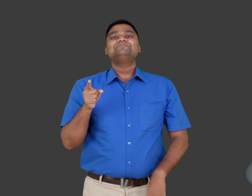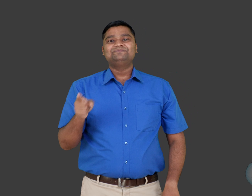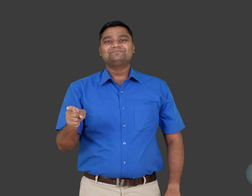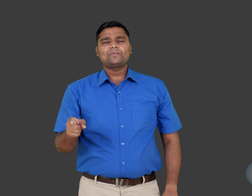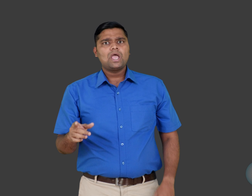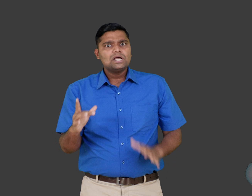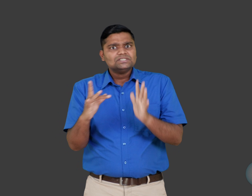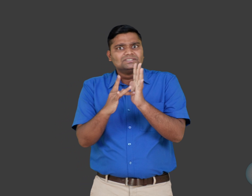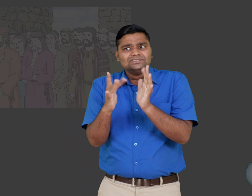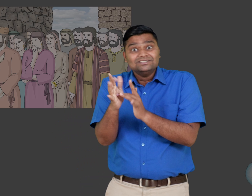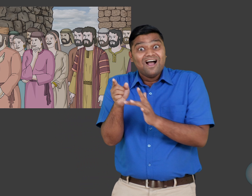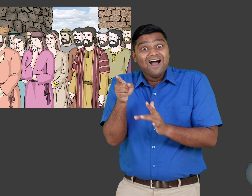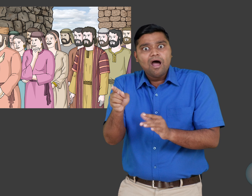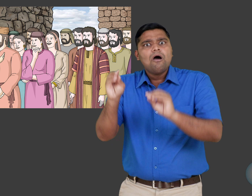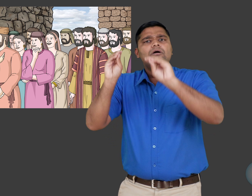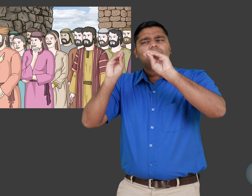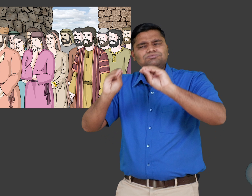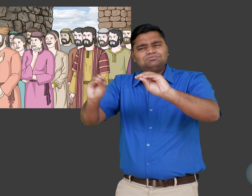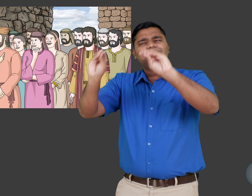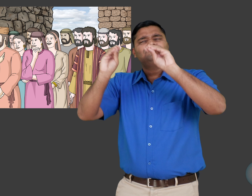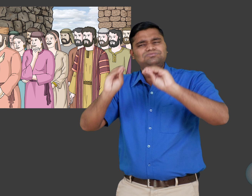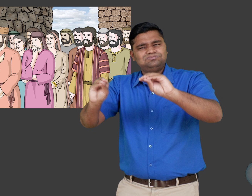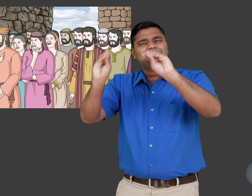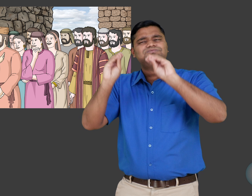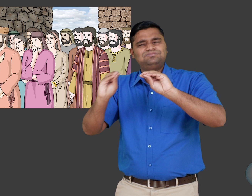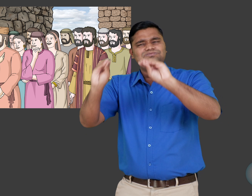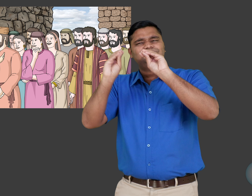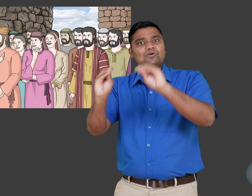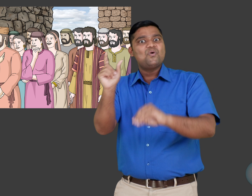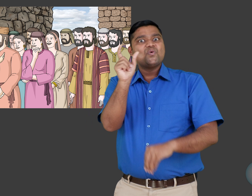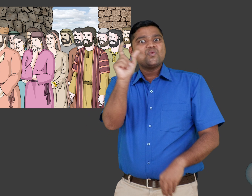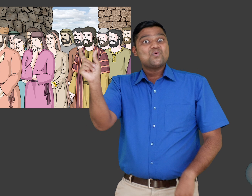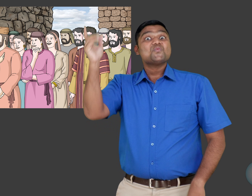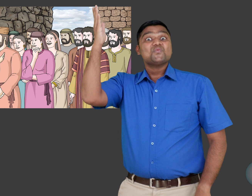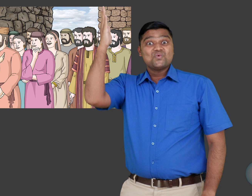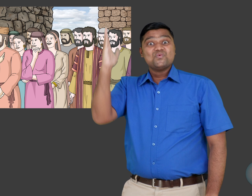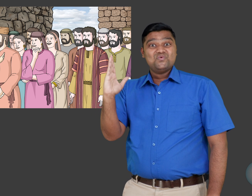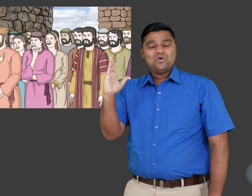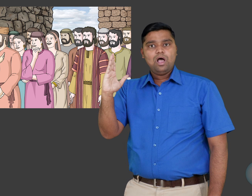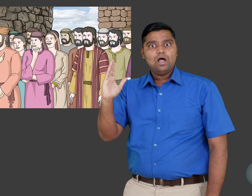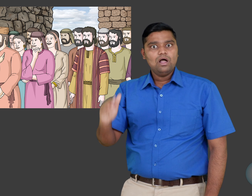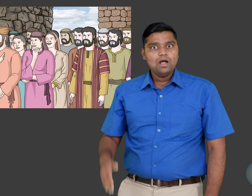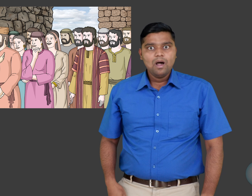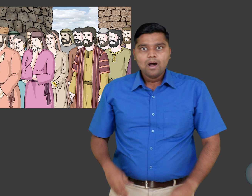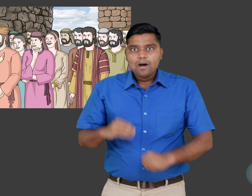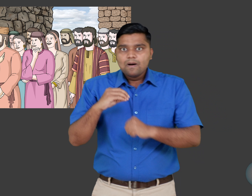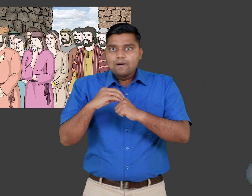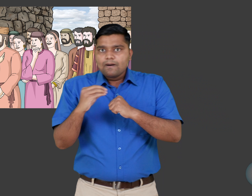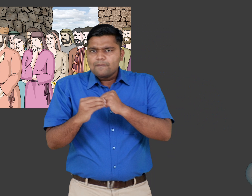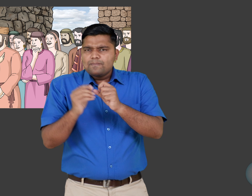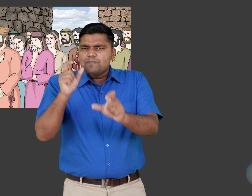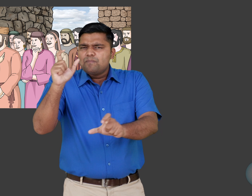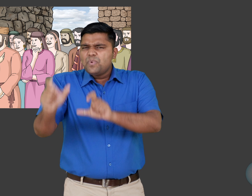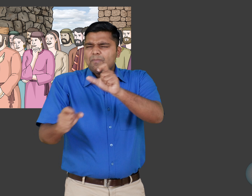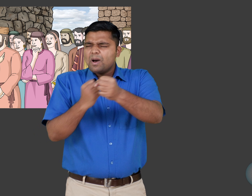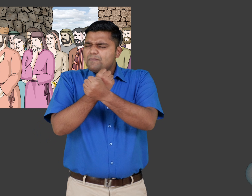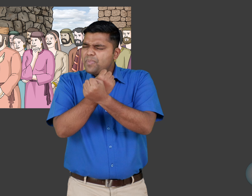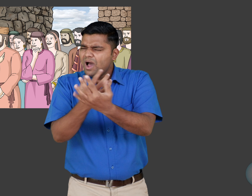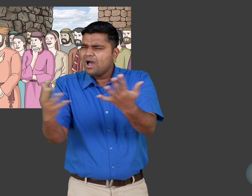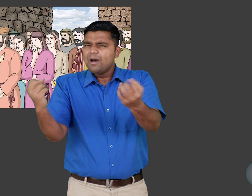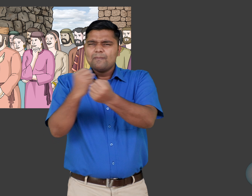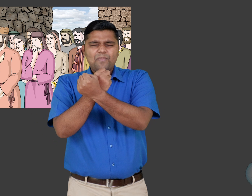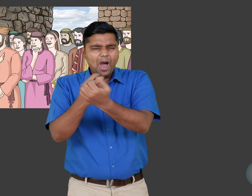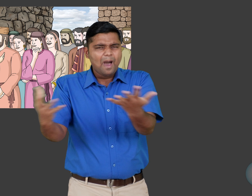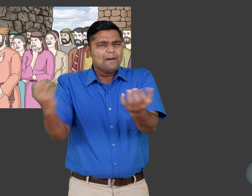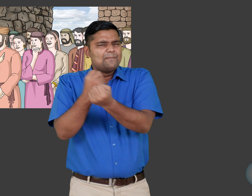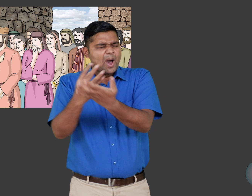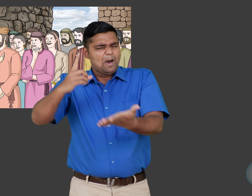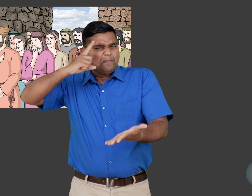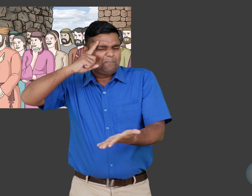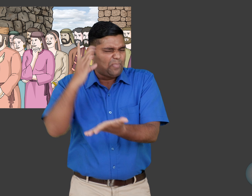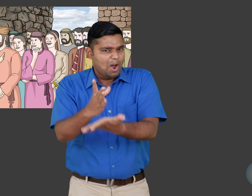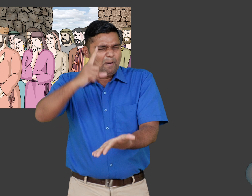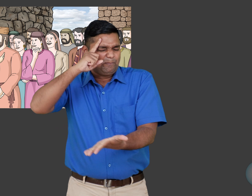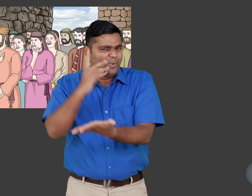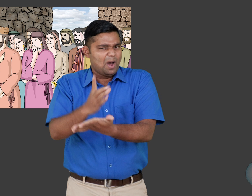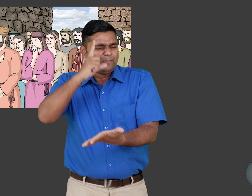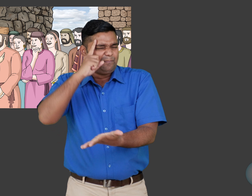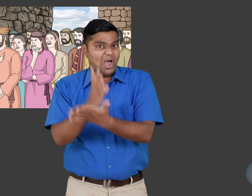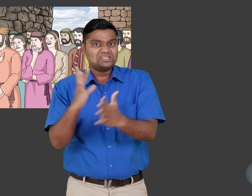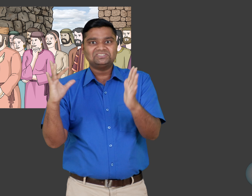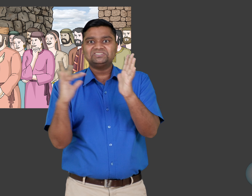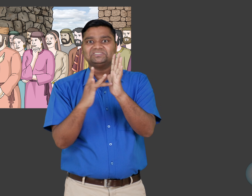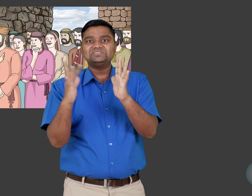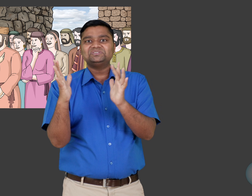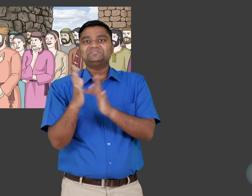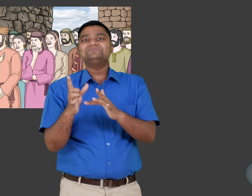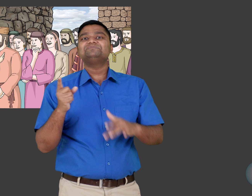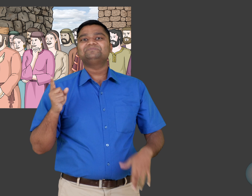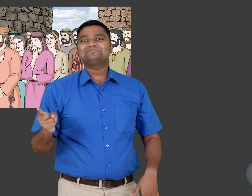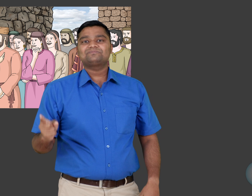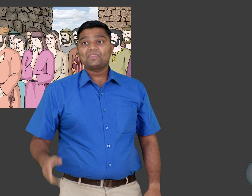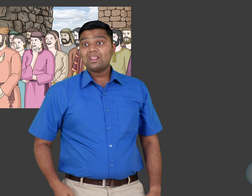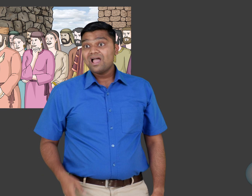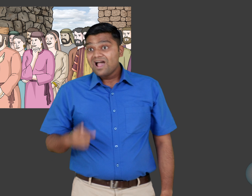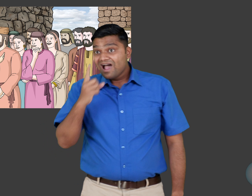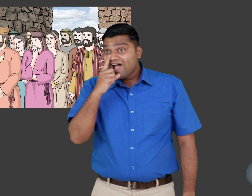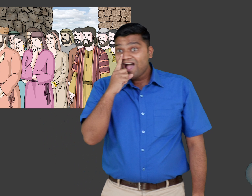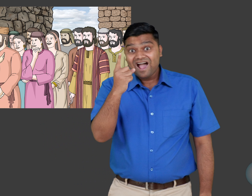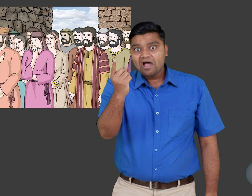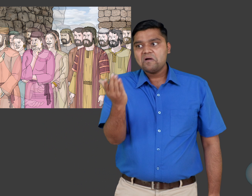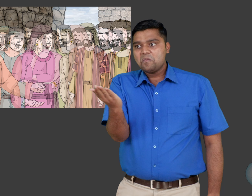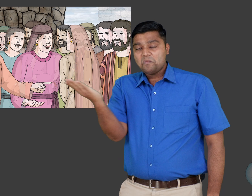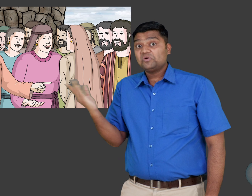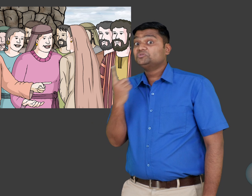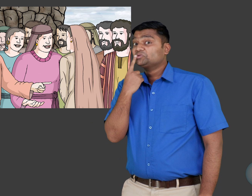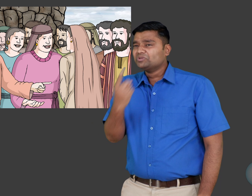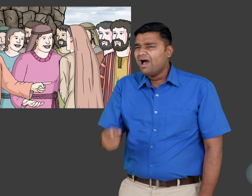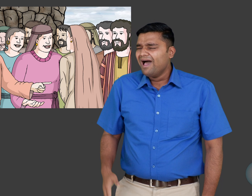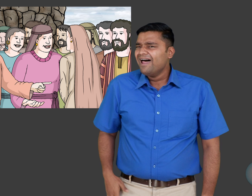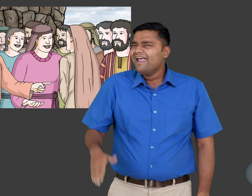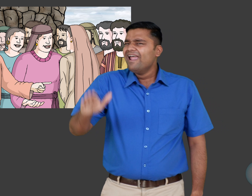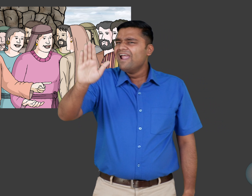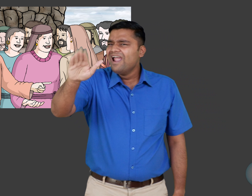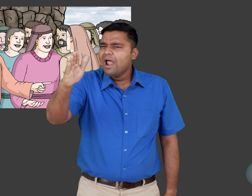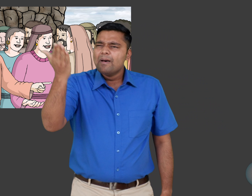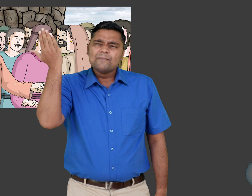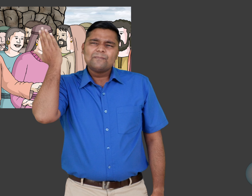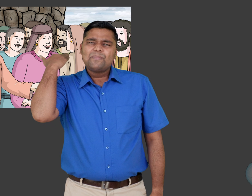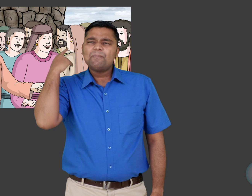So when the Samaritans came to Him, they asked Him to stay with them, and He stayed two days. And many more believed because of His message.